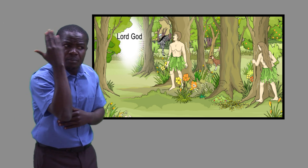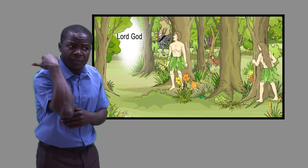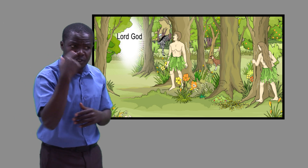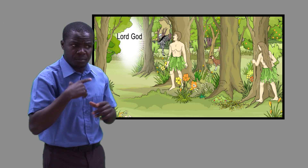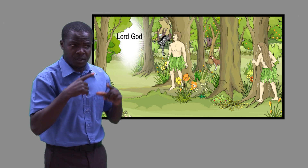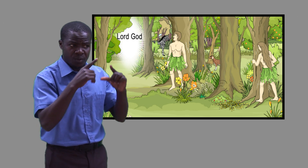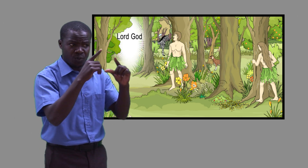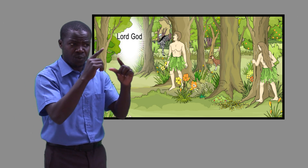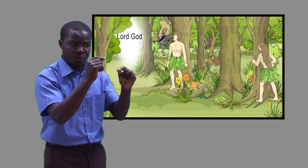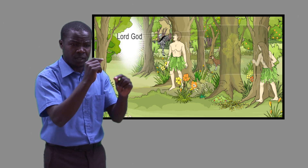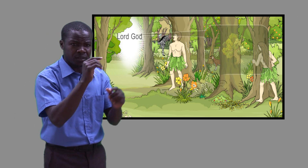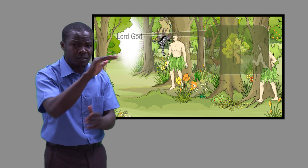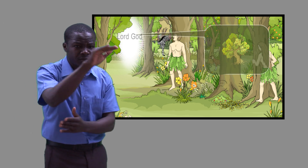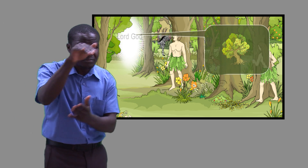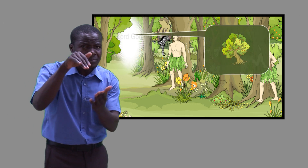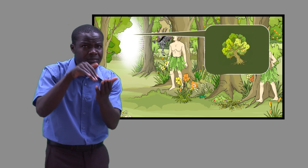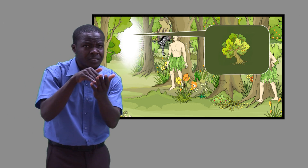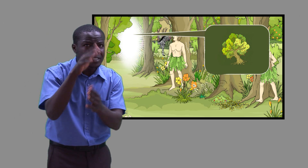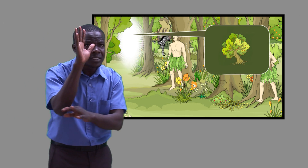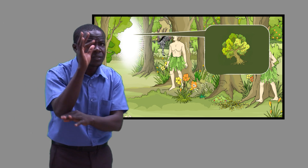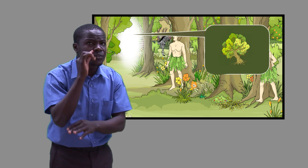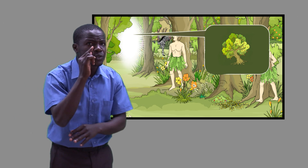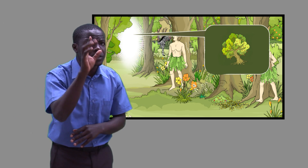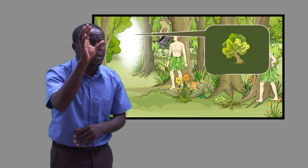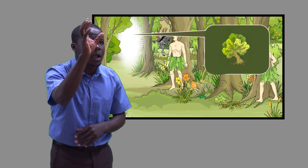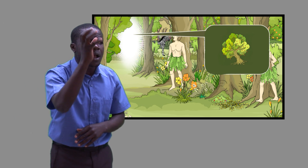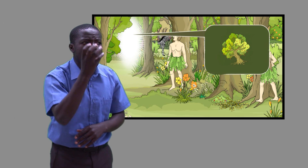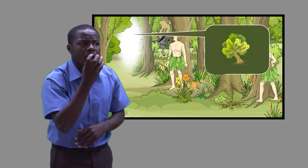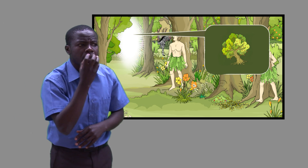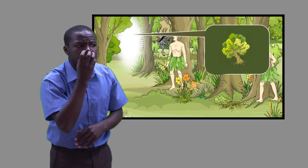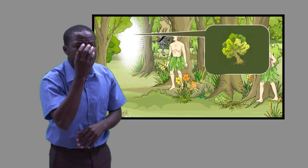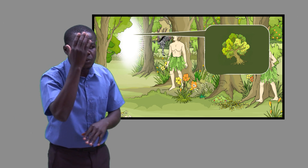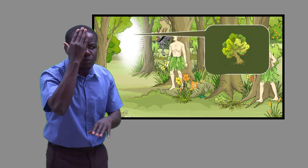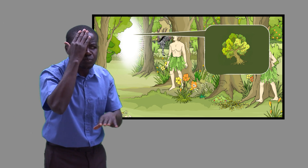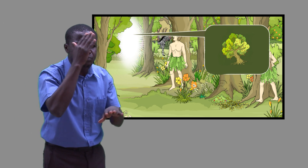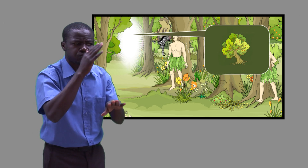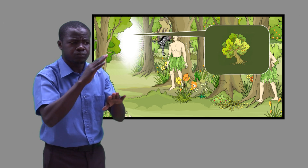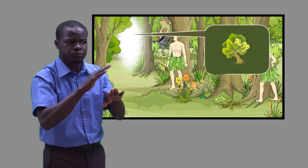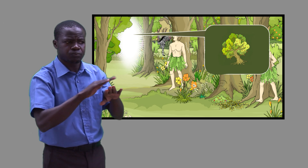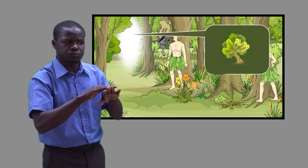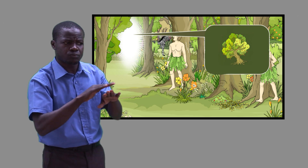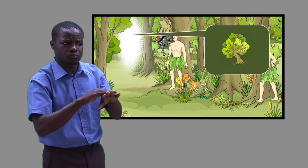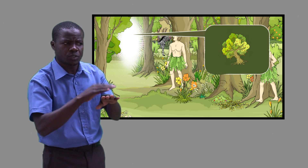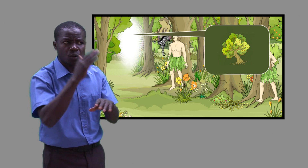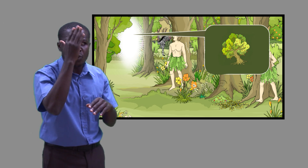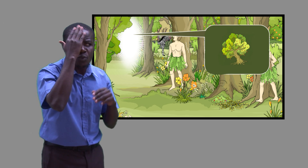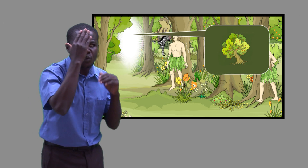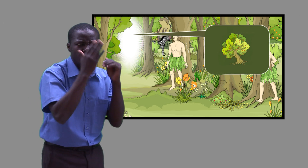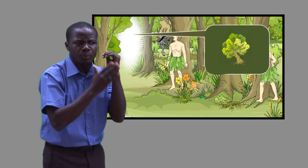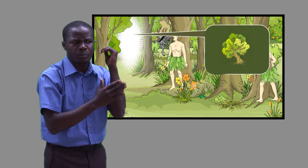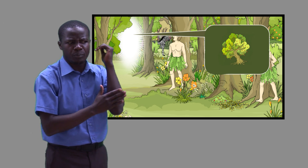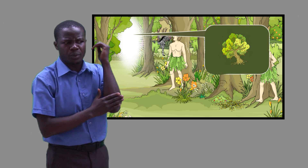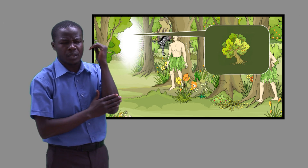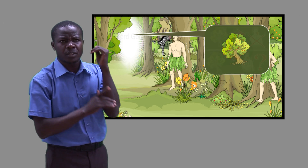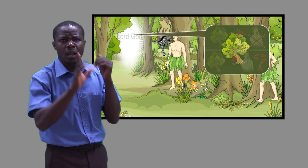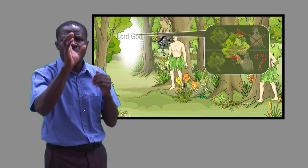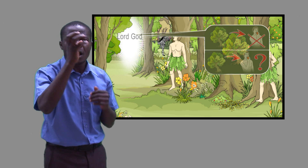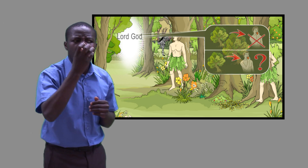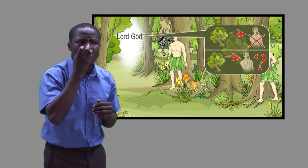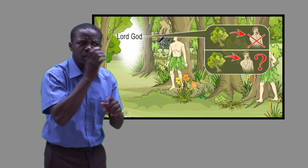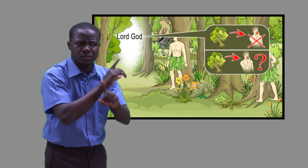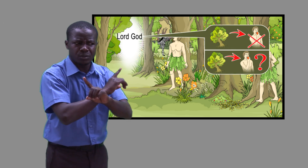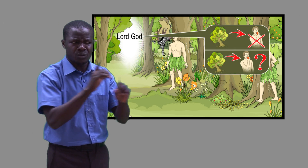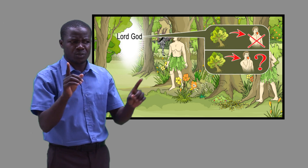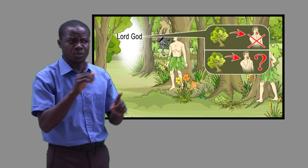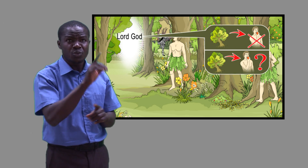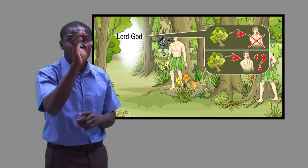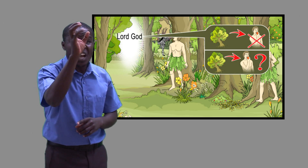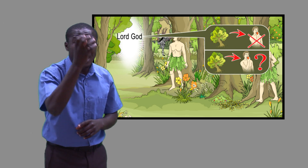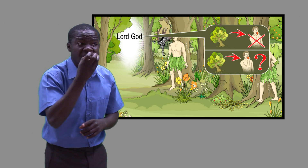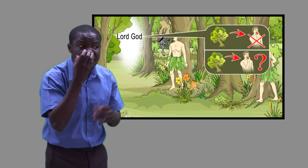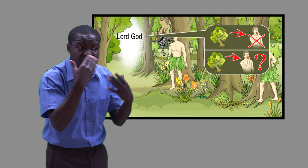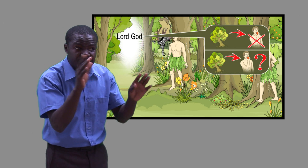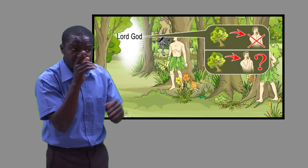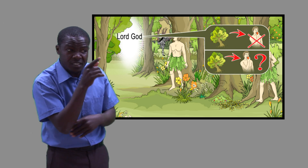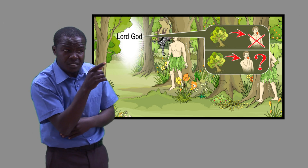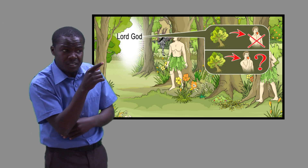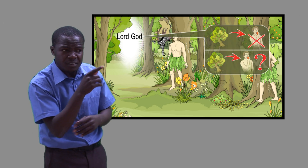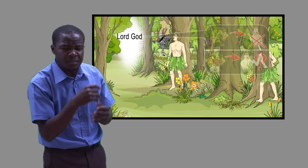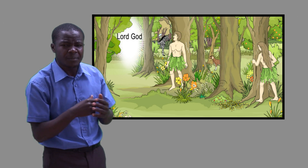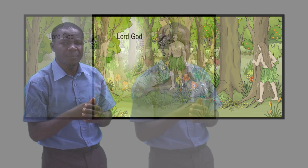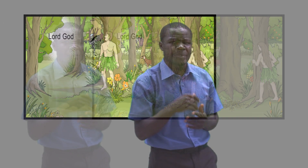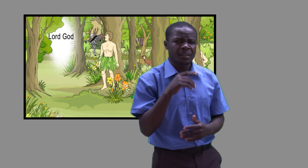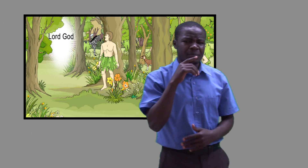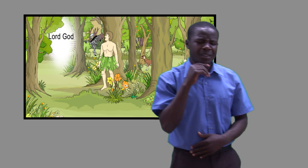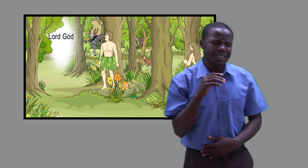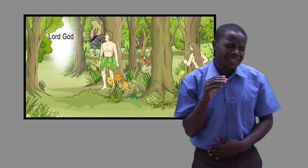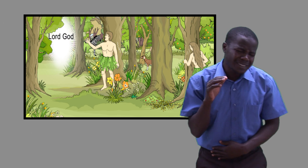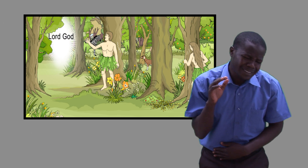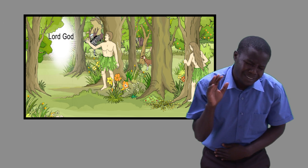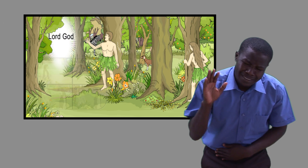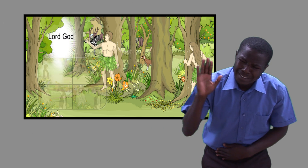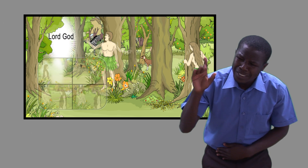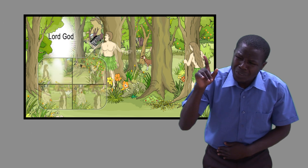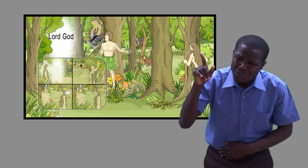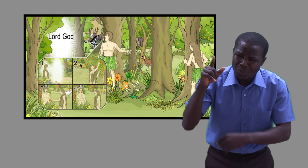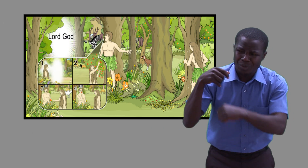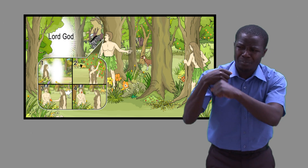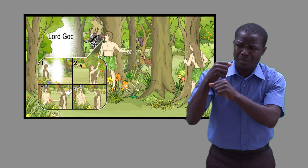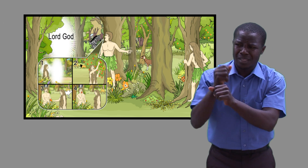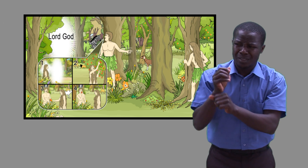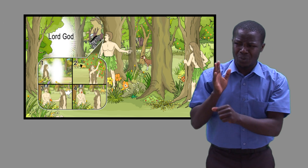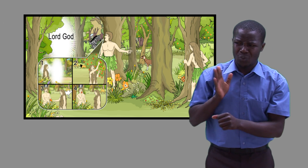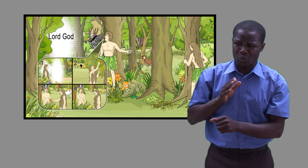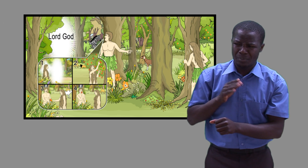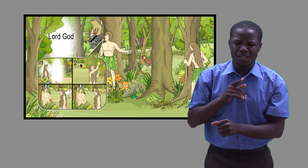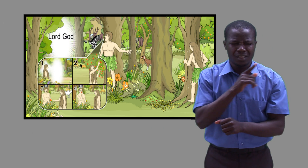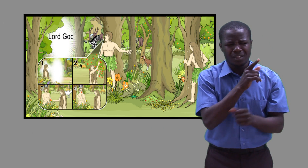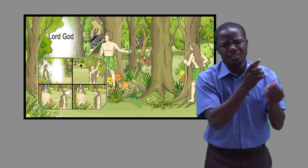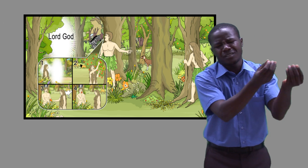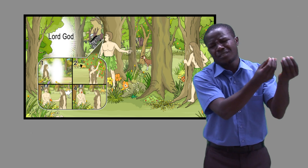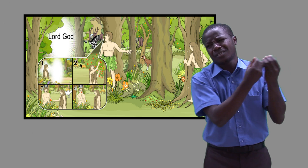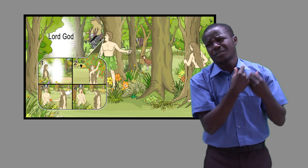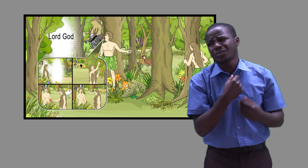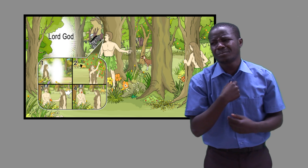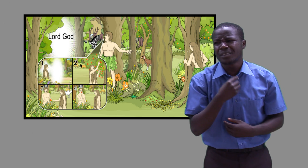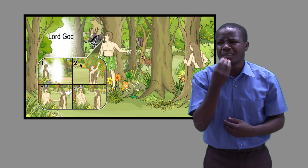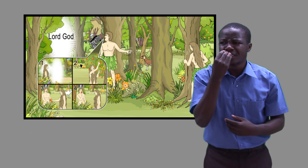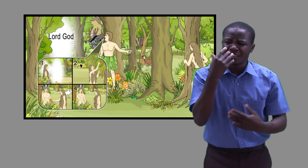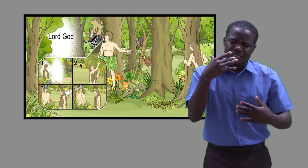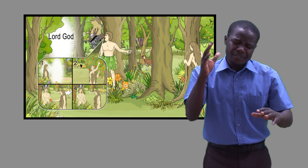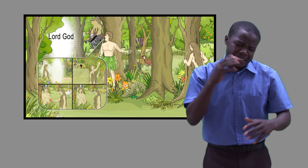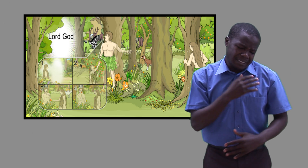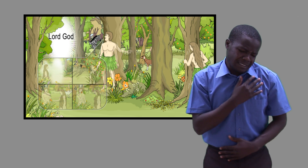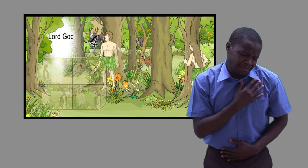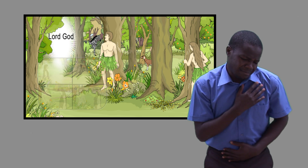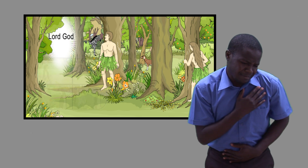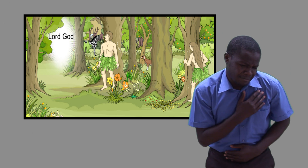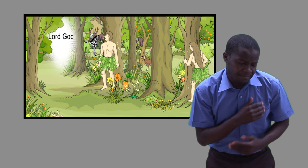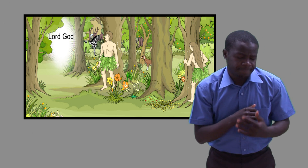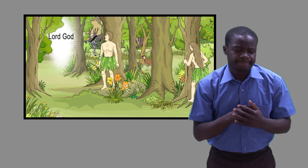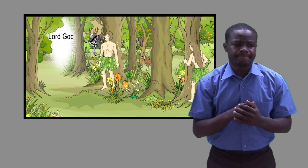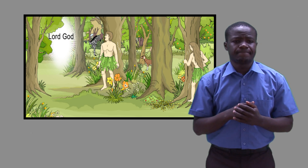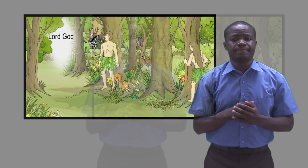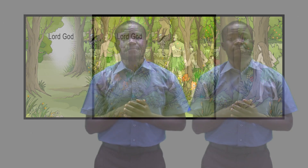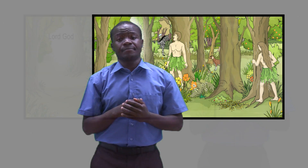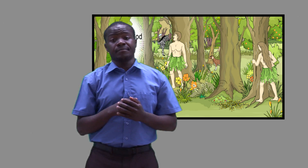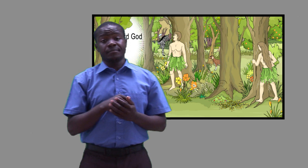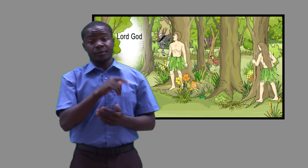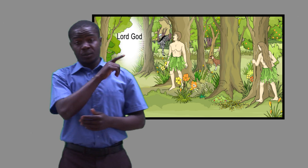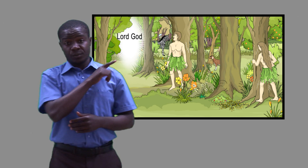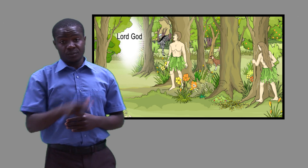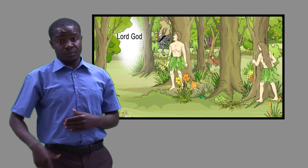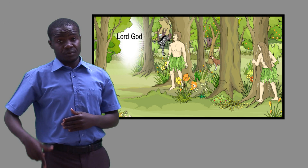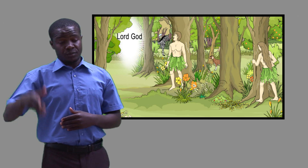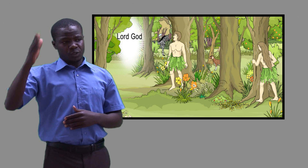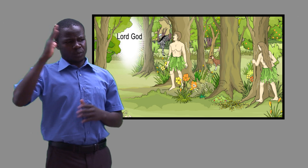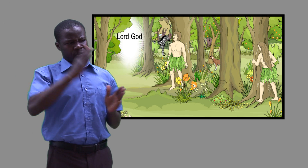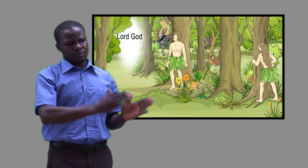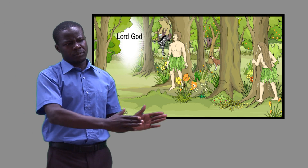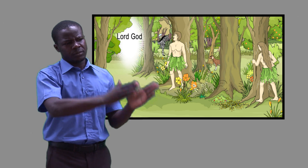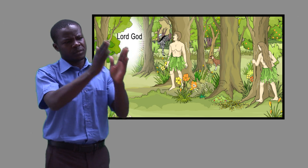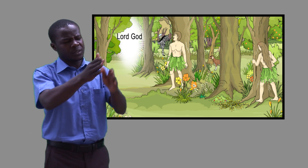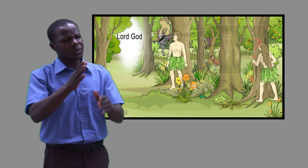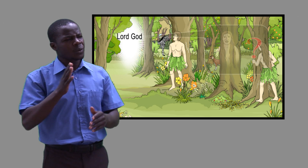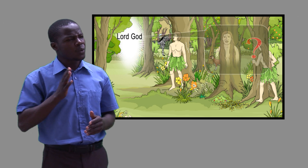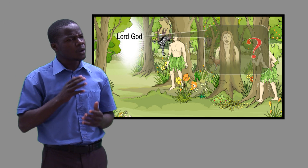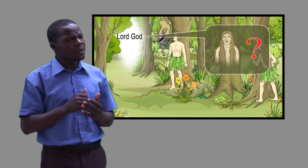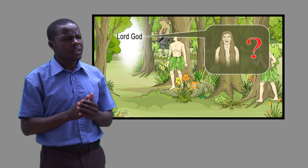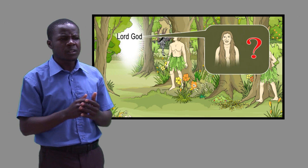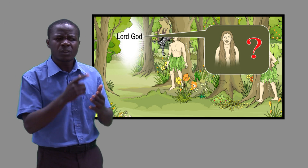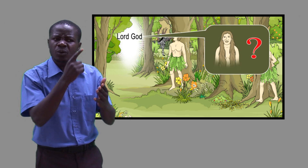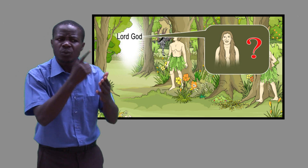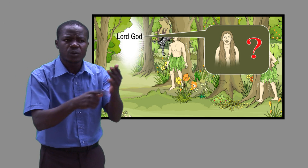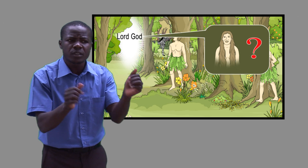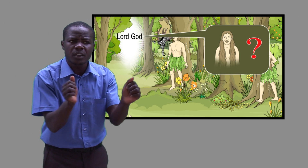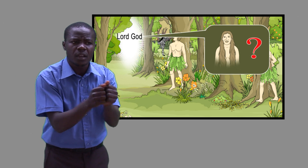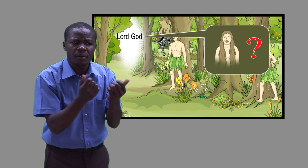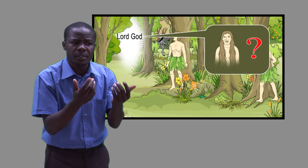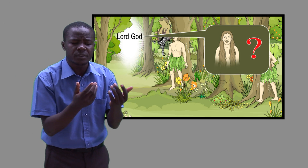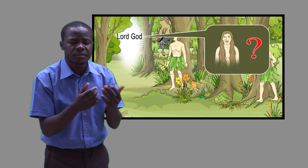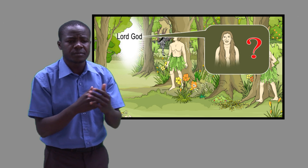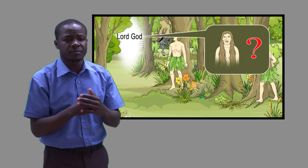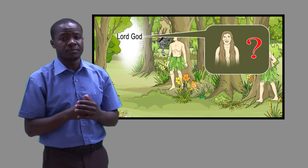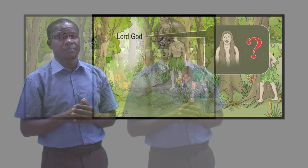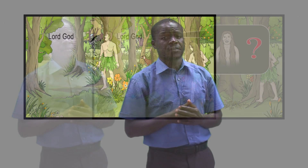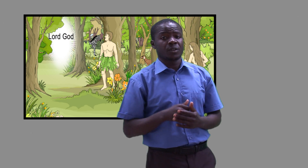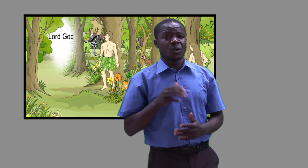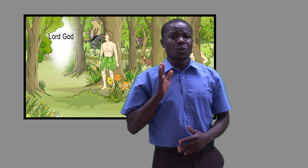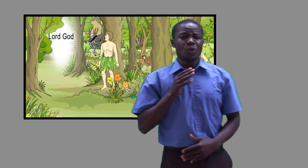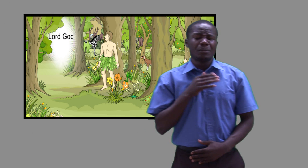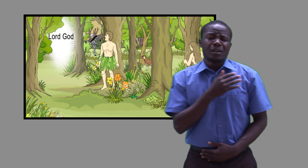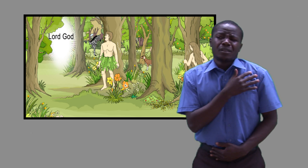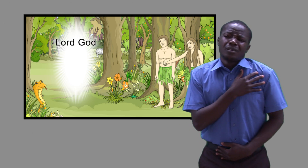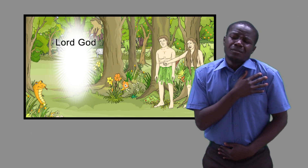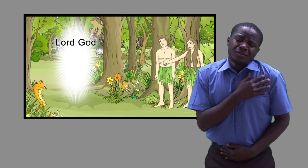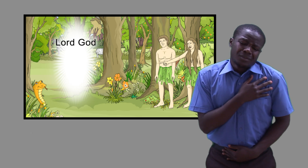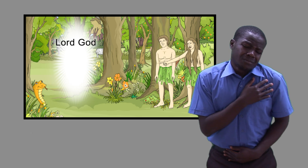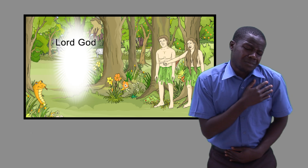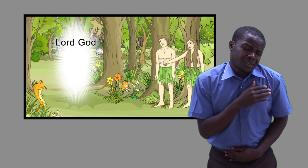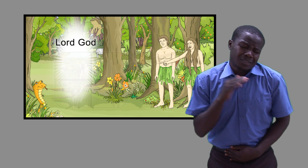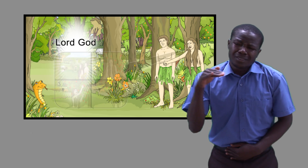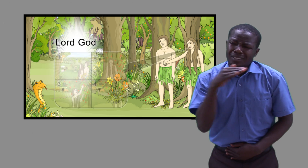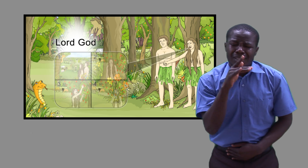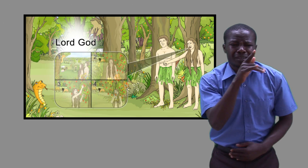“Have you eaten from the tree of which I commanded you not to eat?” And the man answered, “The woman whom You gave me, she gave me fruit from the tree, and I ate it.” Then the LORD God said to the woman, “What is this you have done?”